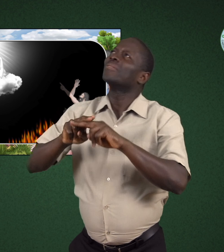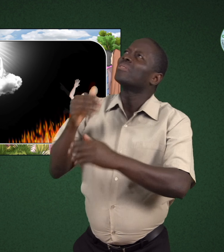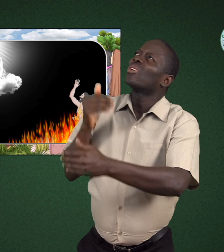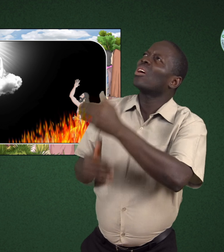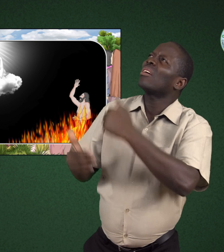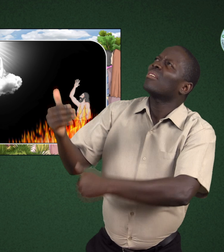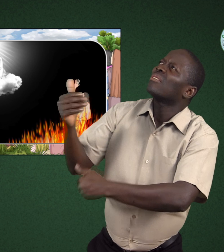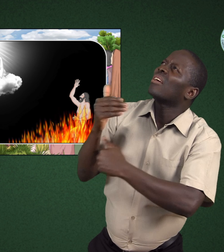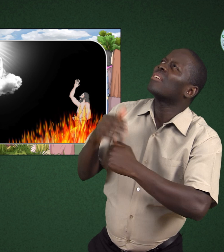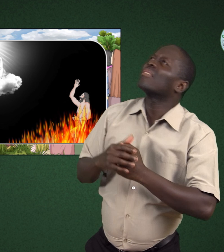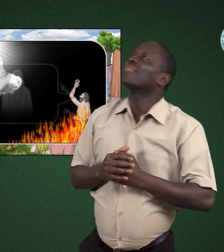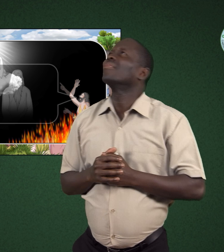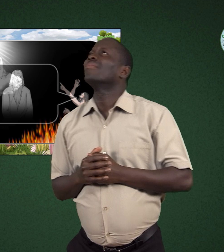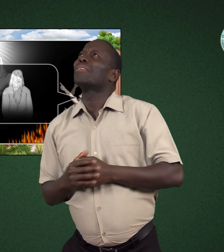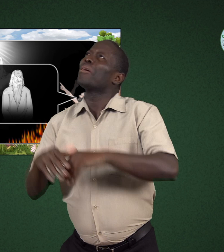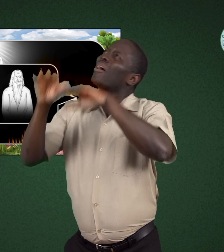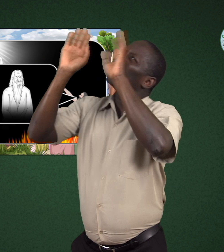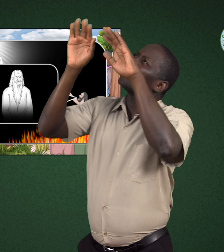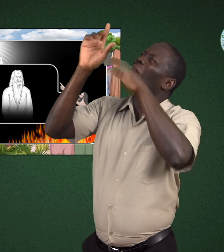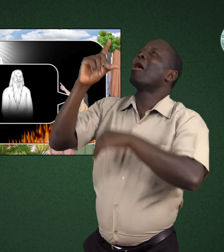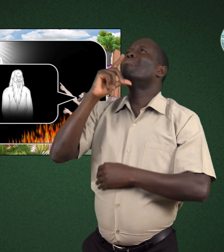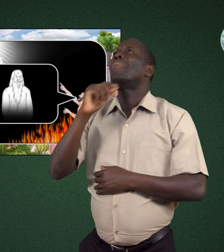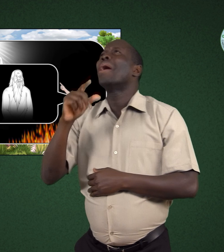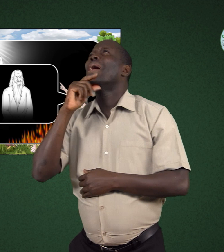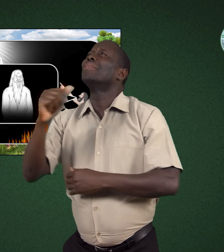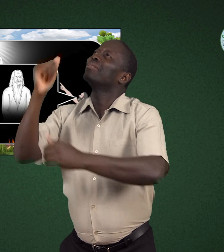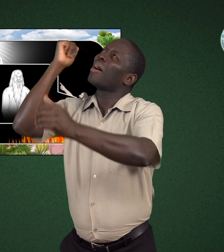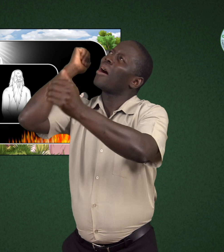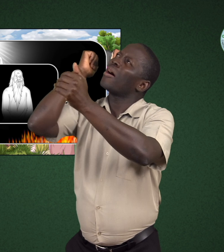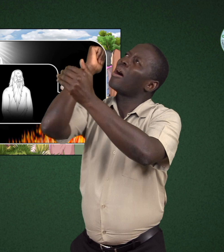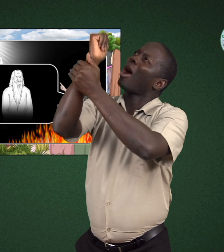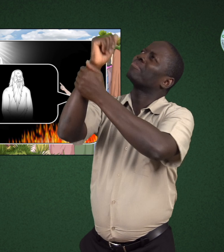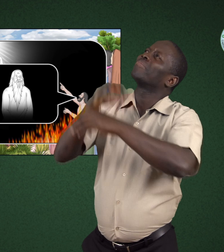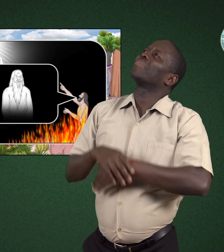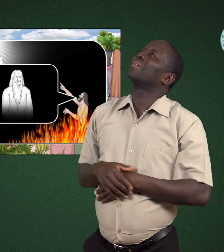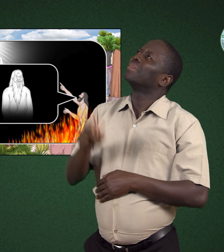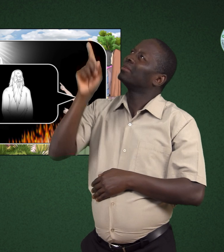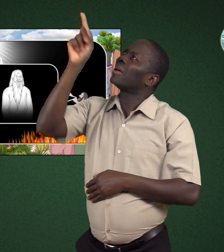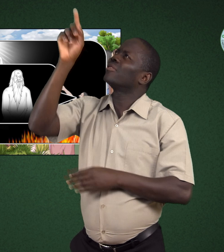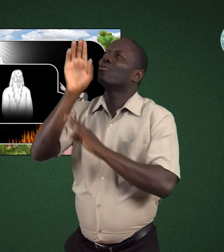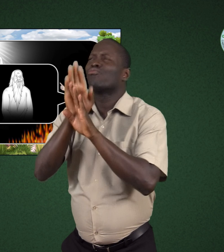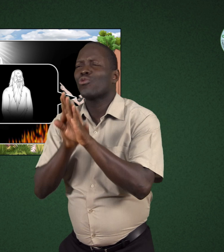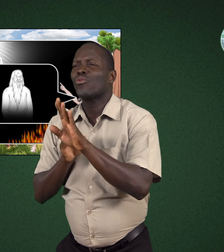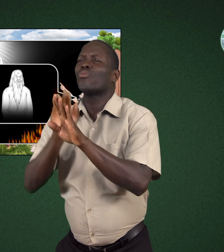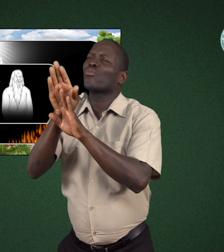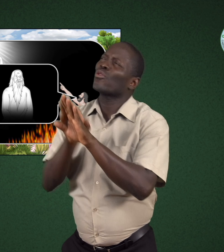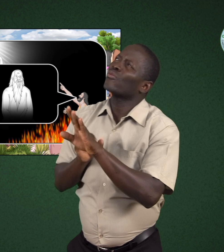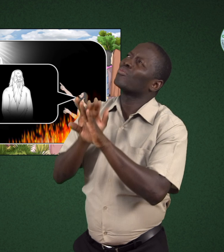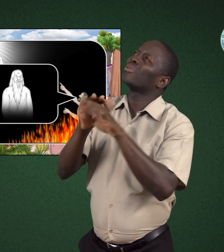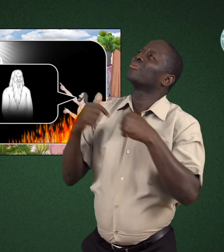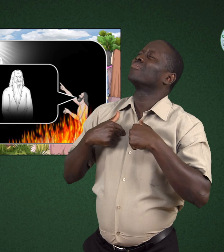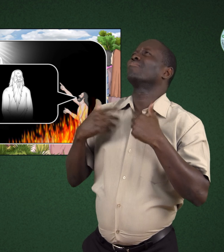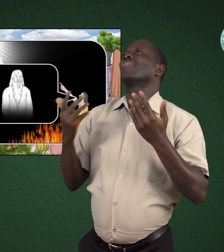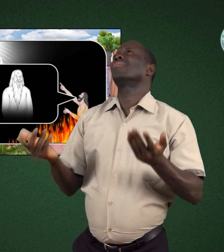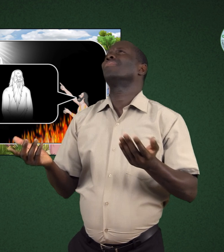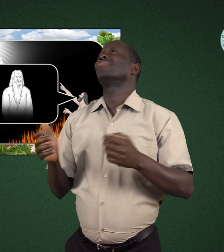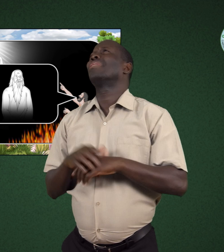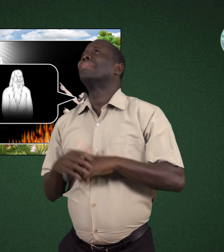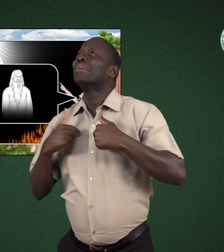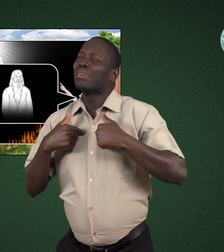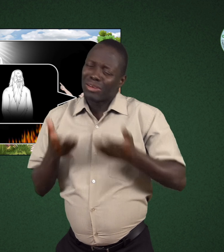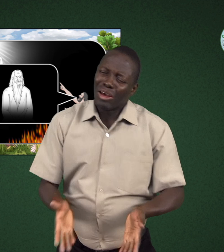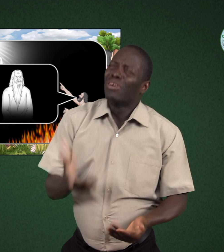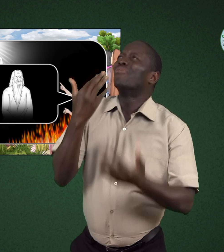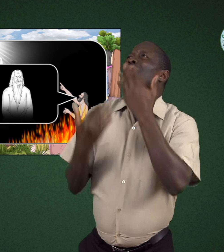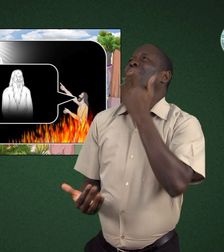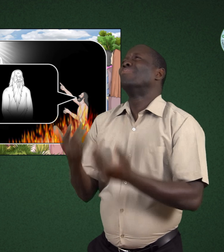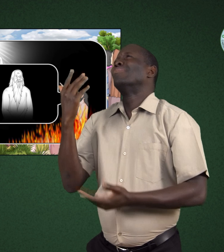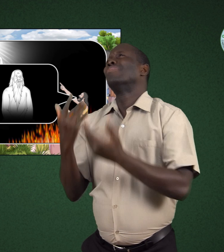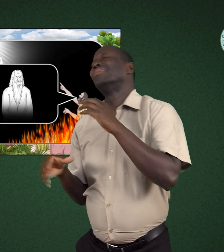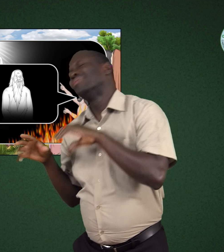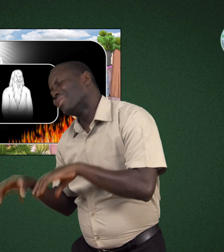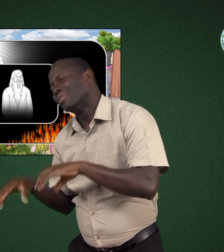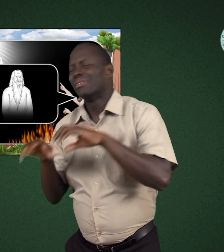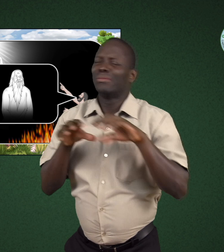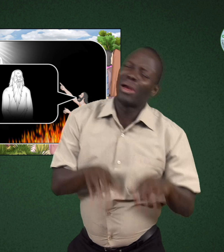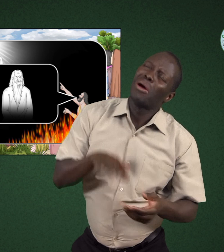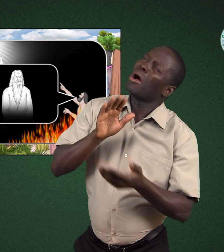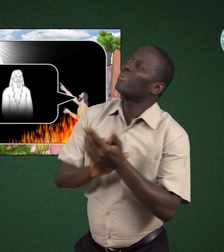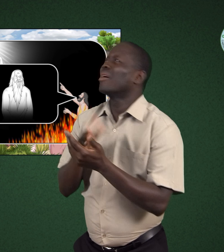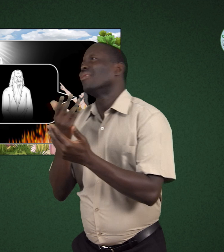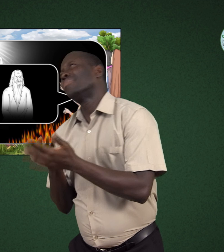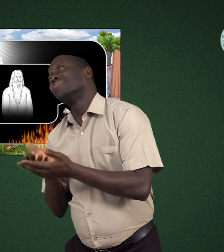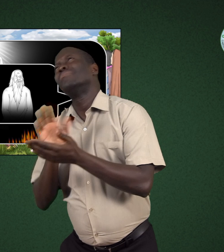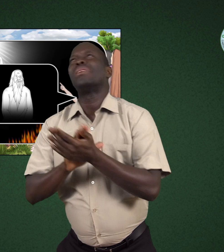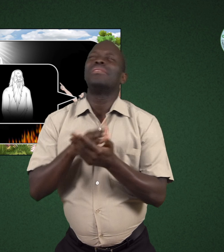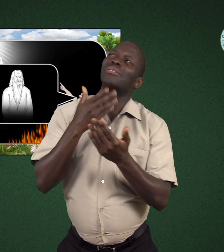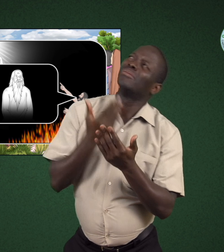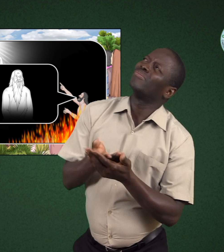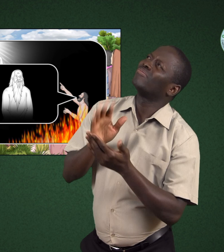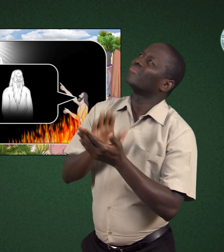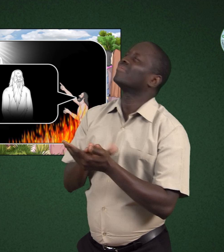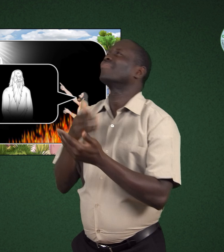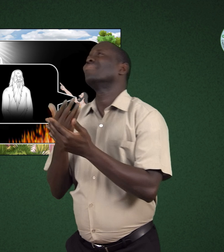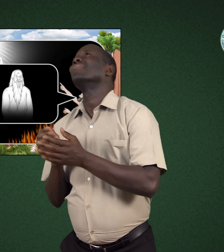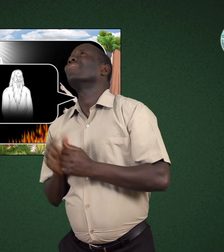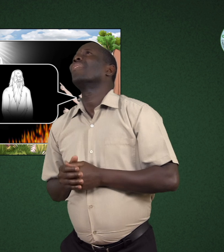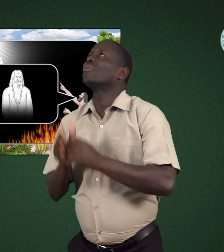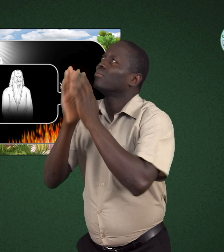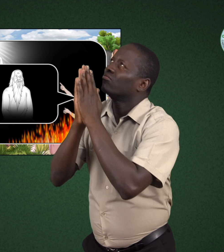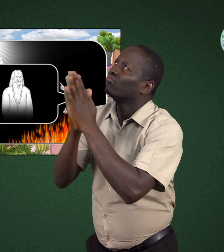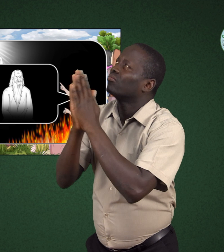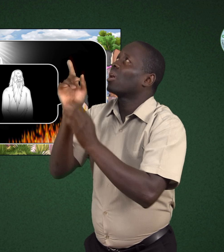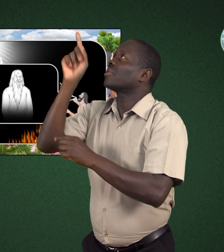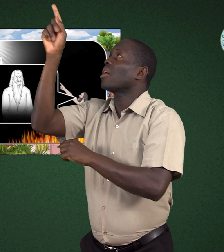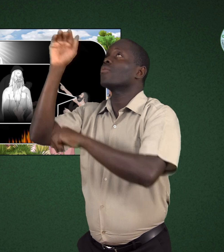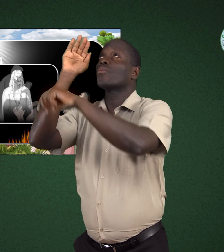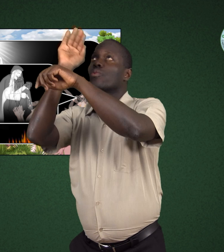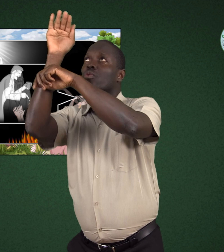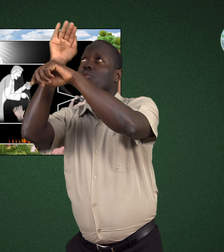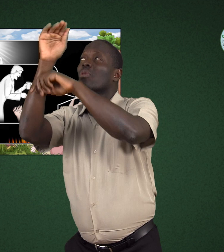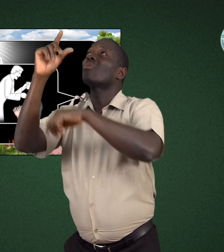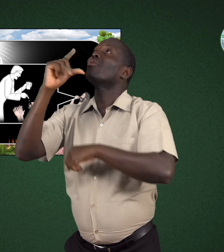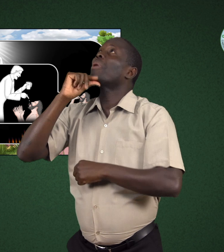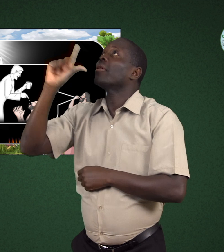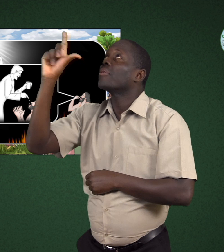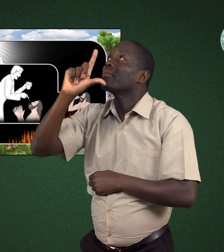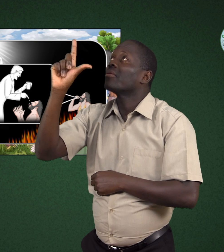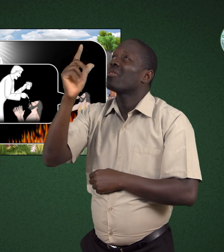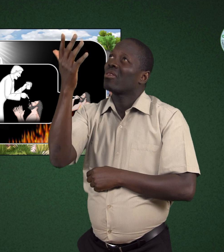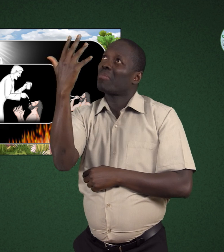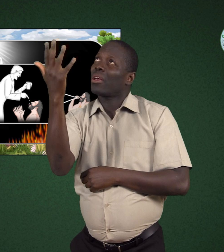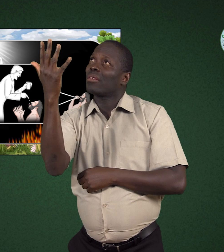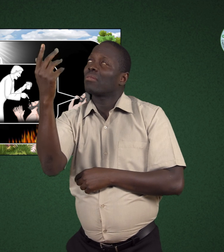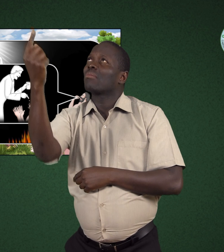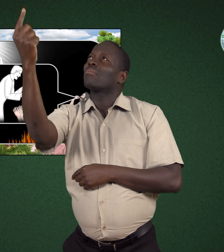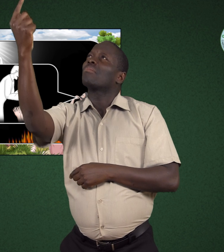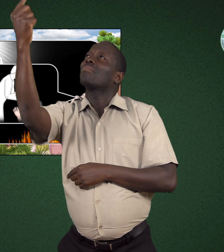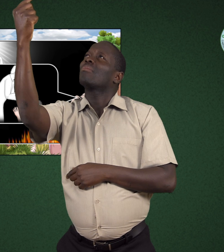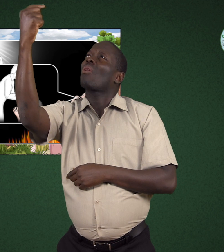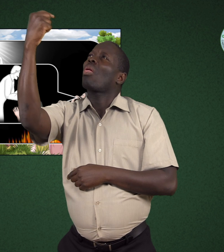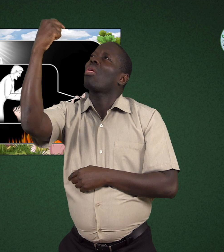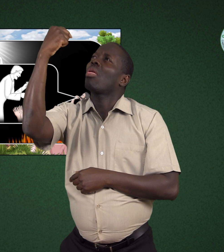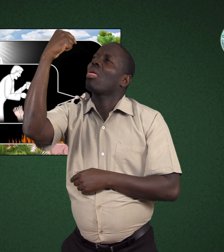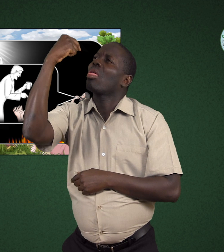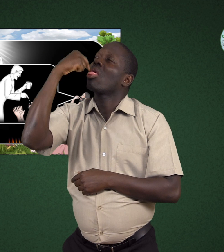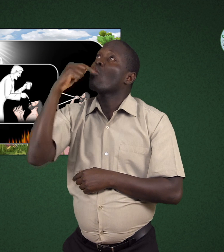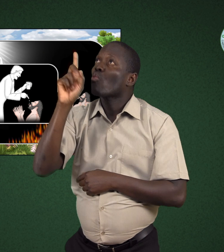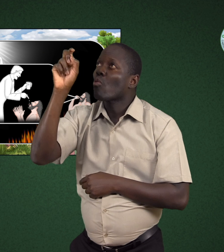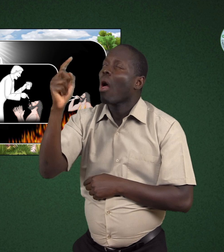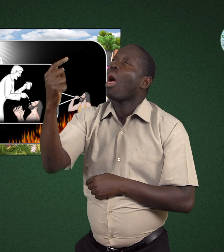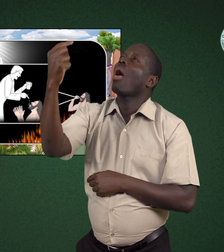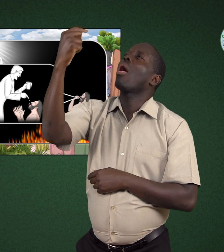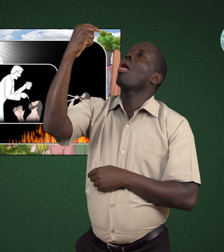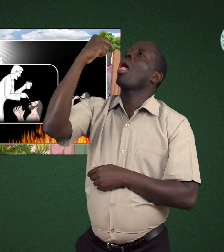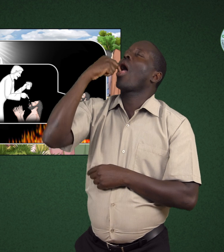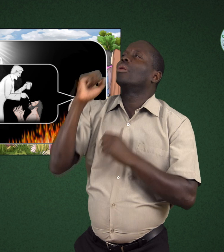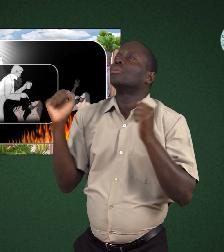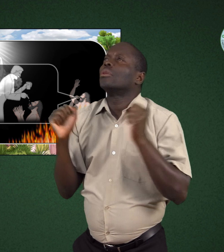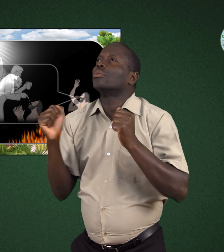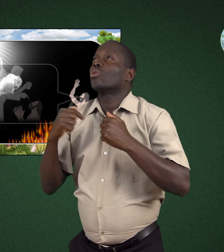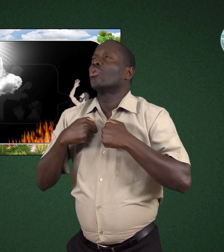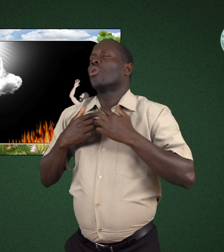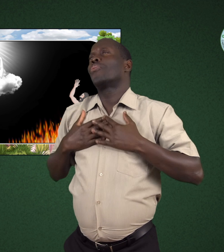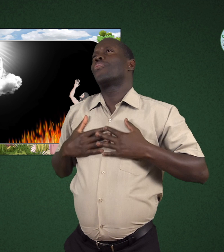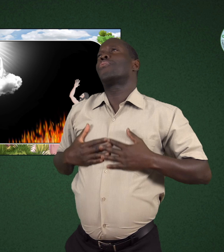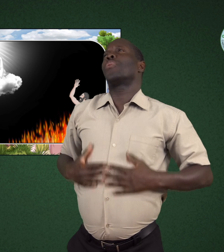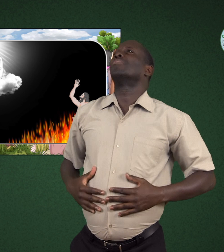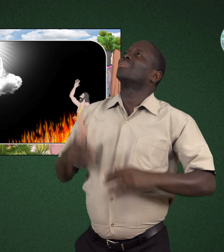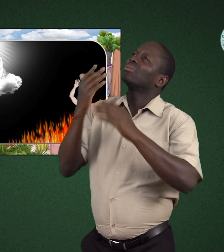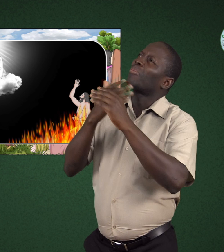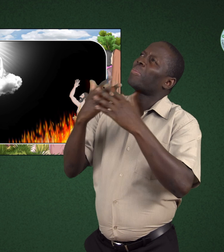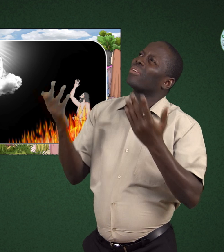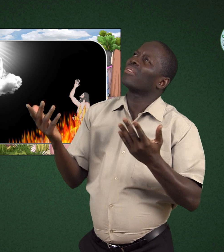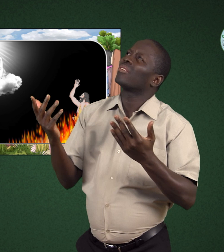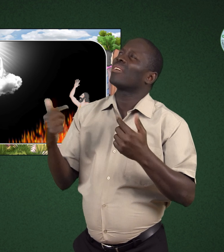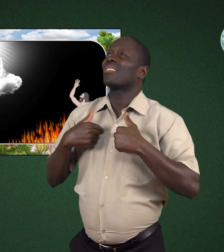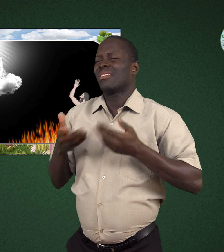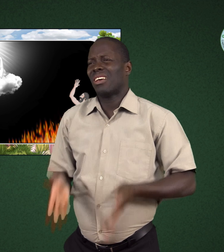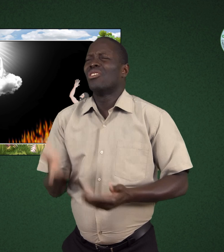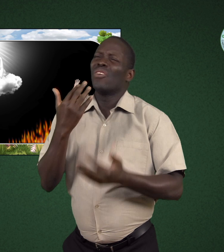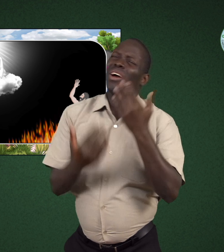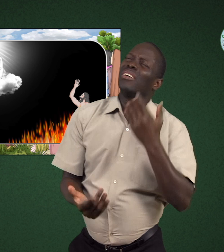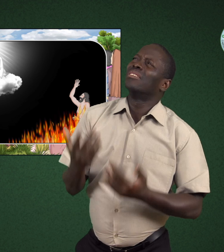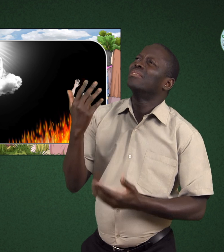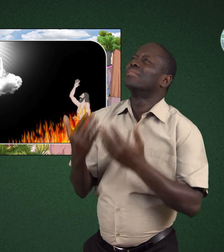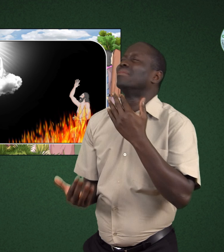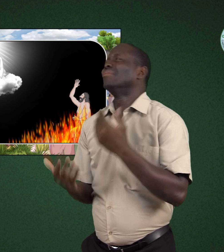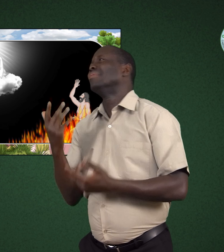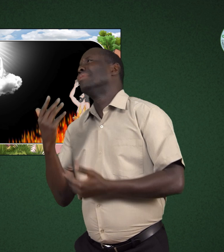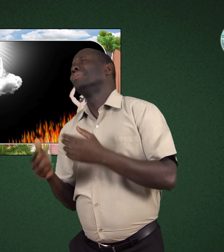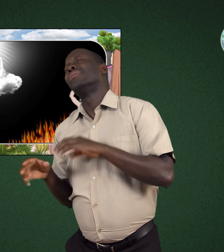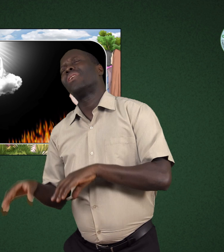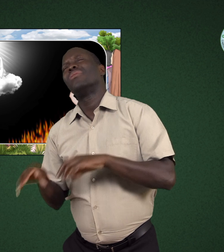So he cried out, ‘Father Abraham, have mercy on me and send Lazarus to dip the tip of his finger in water and cool my tongue.